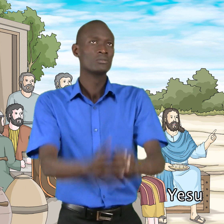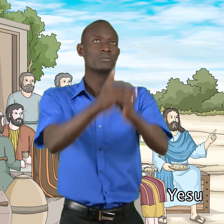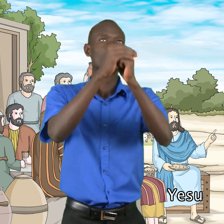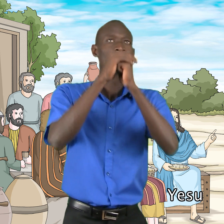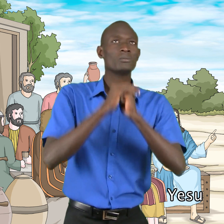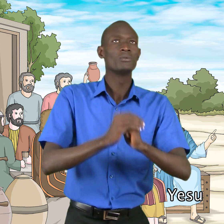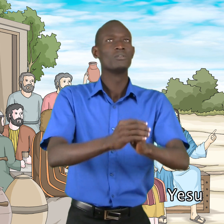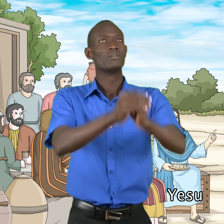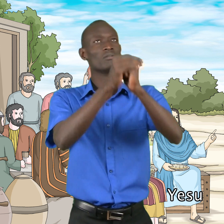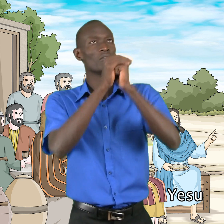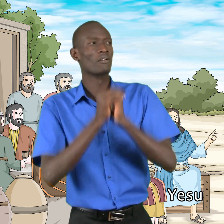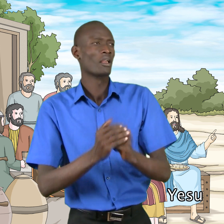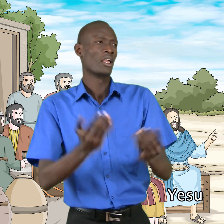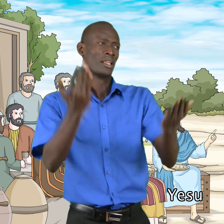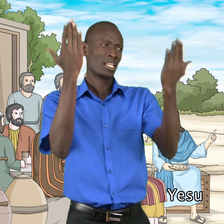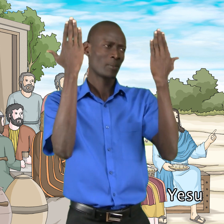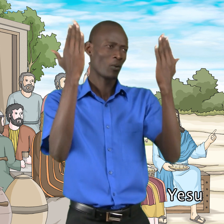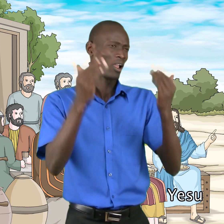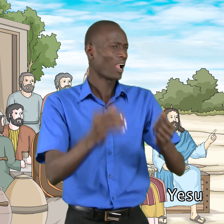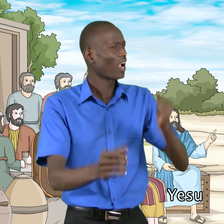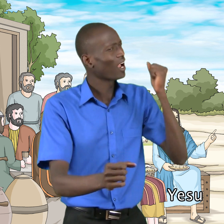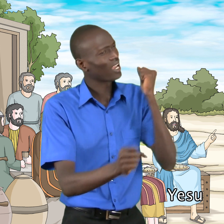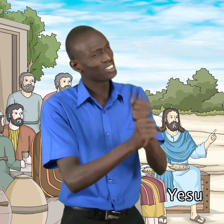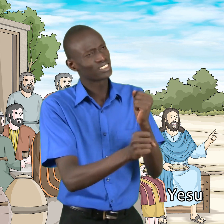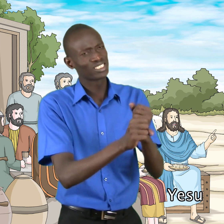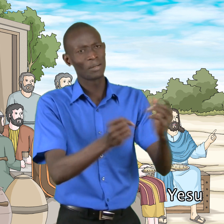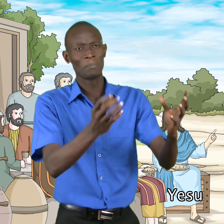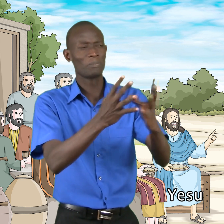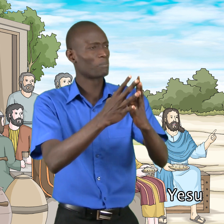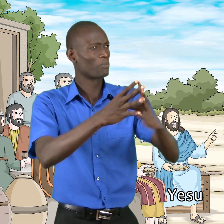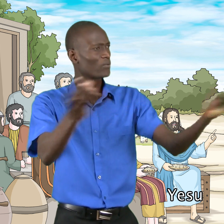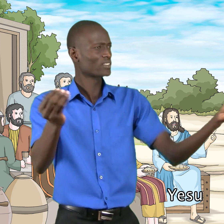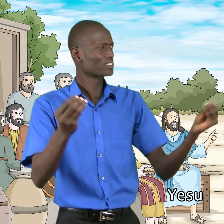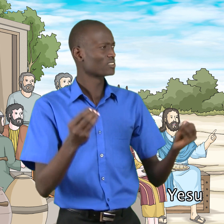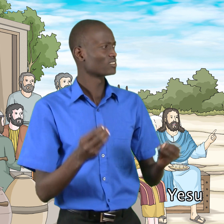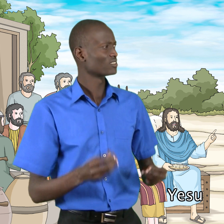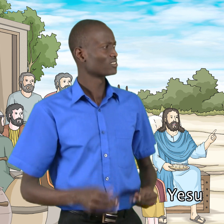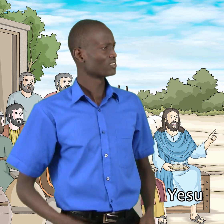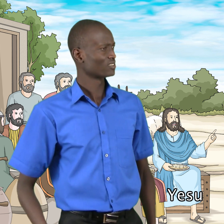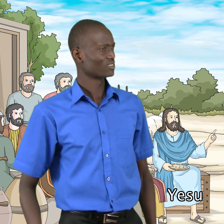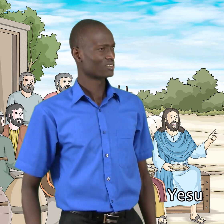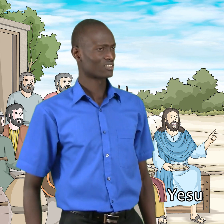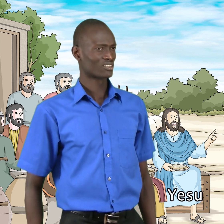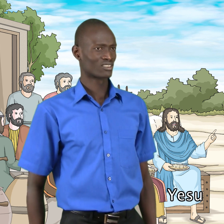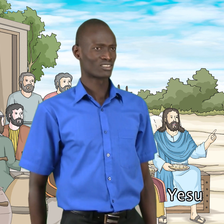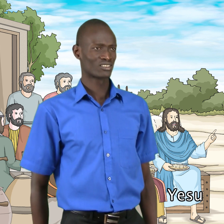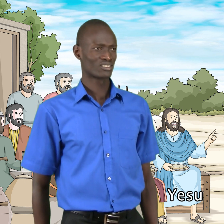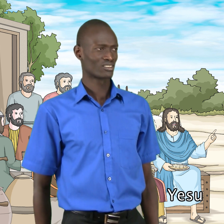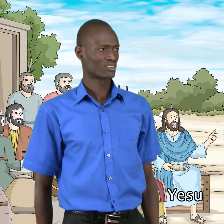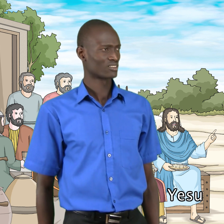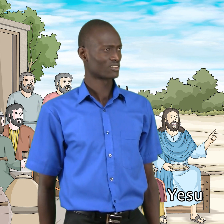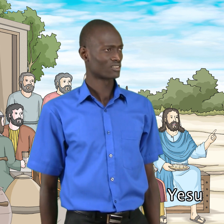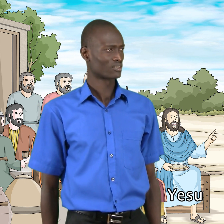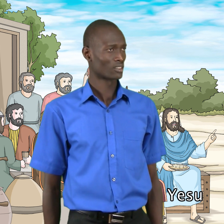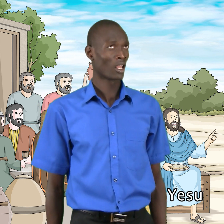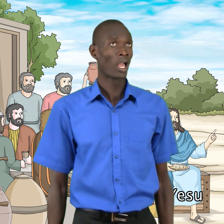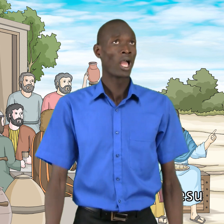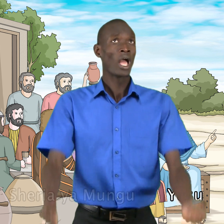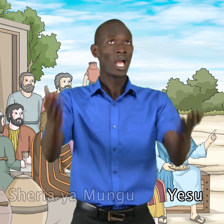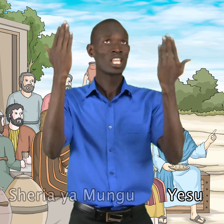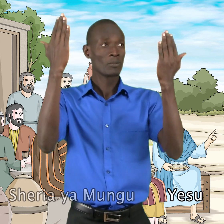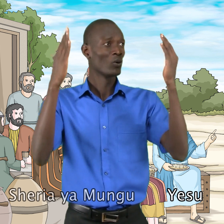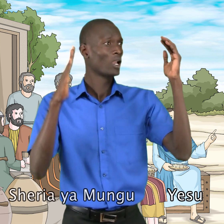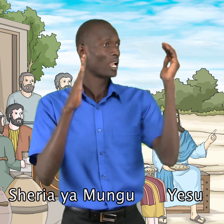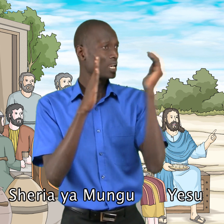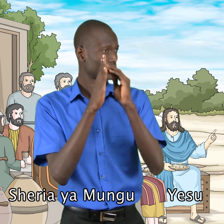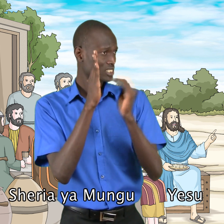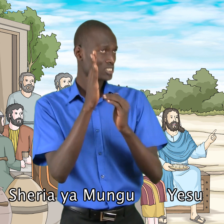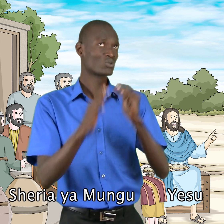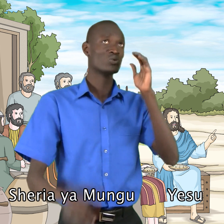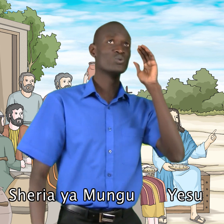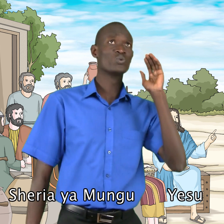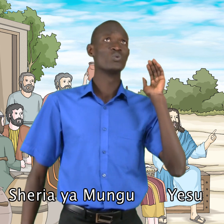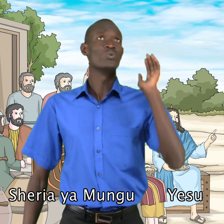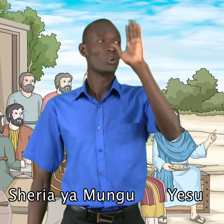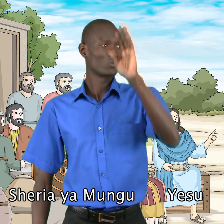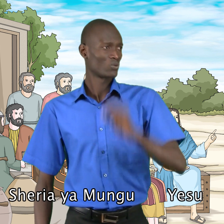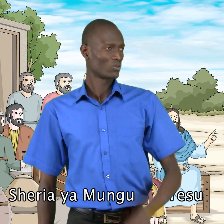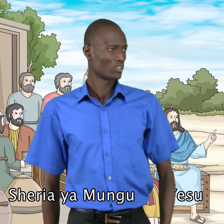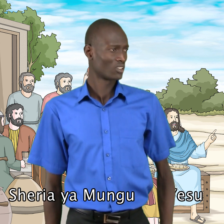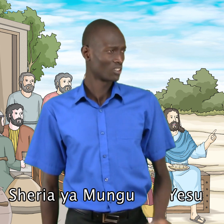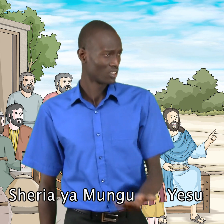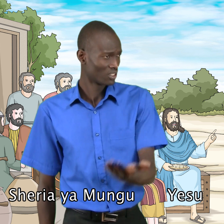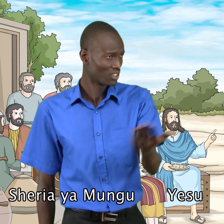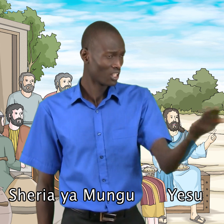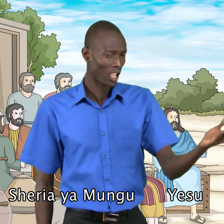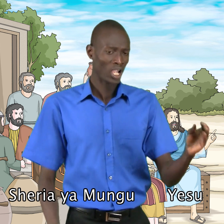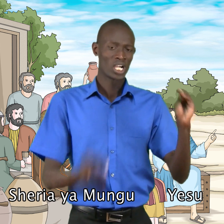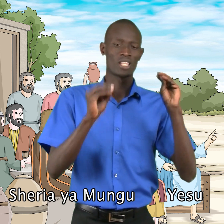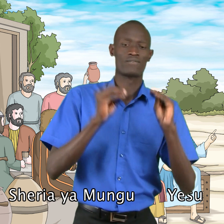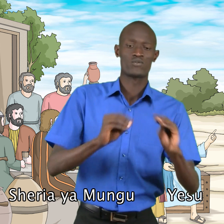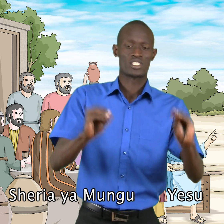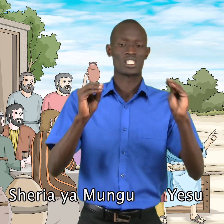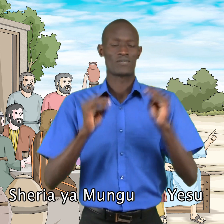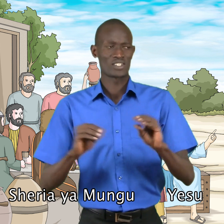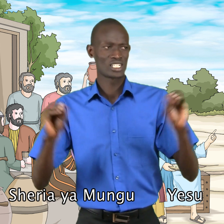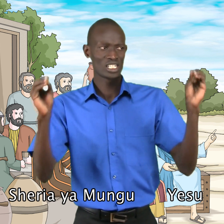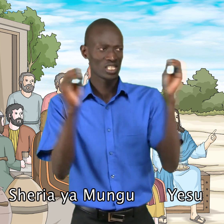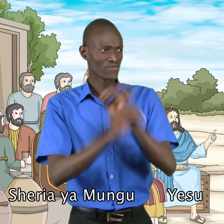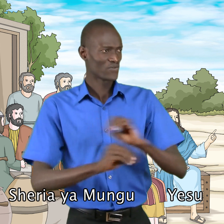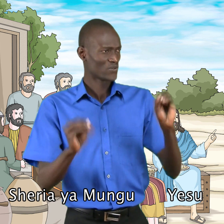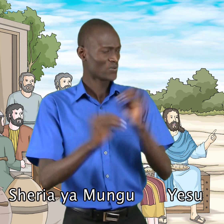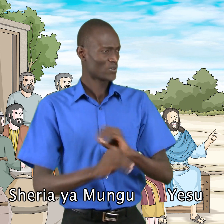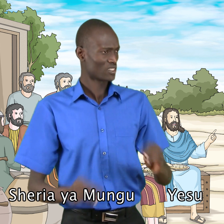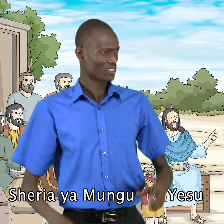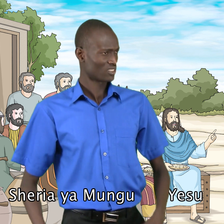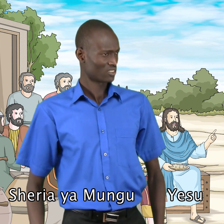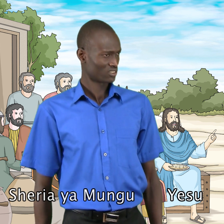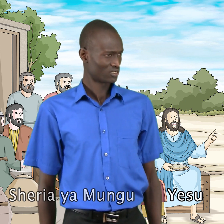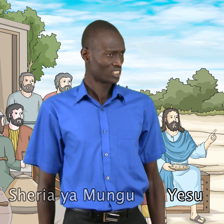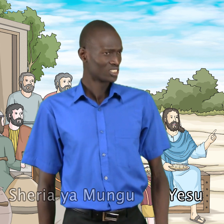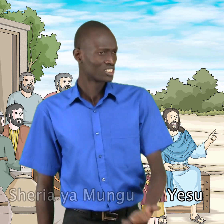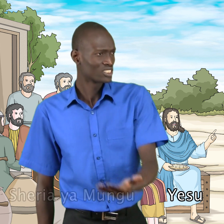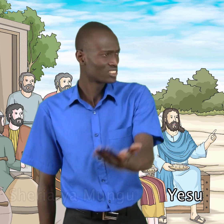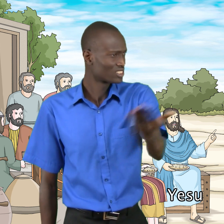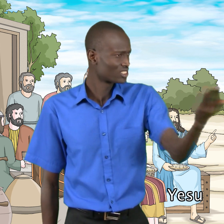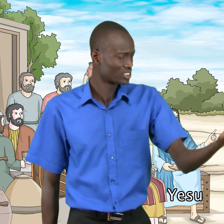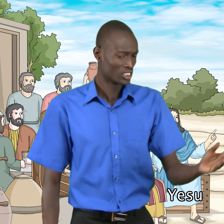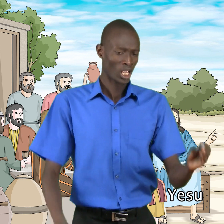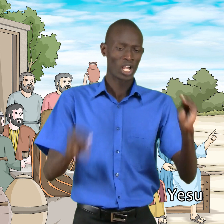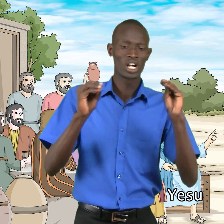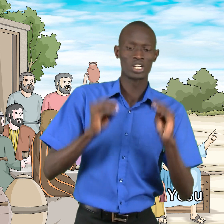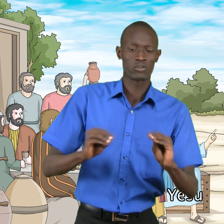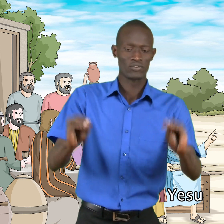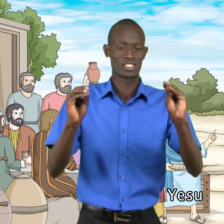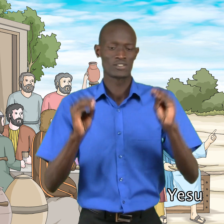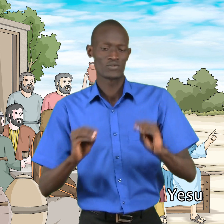They worship Me in vain;